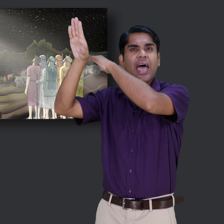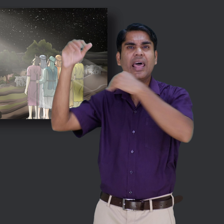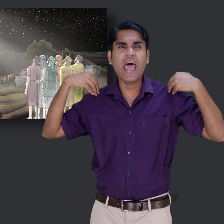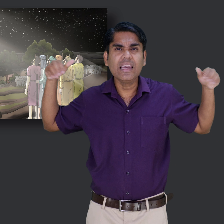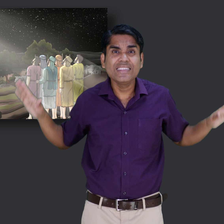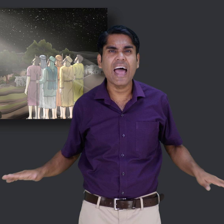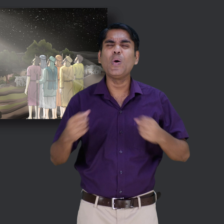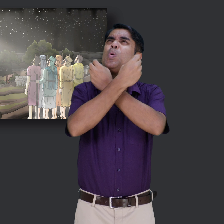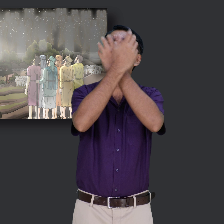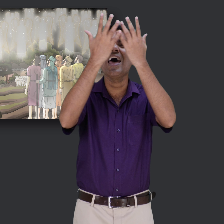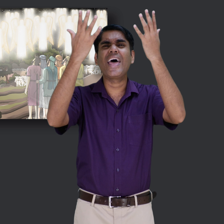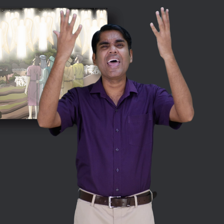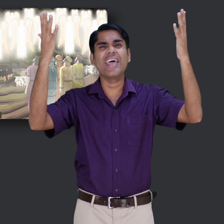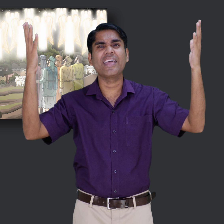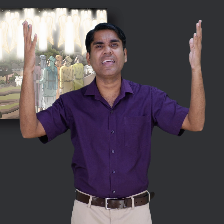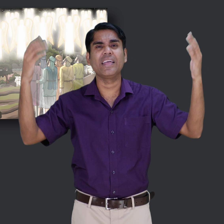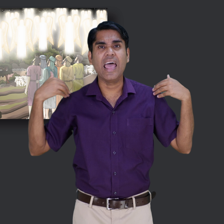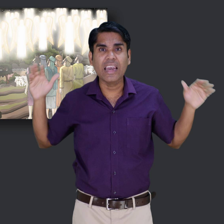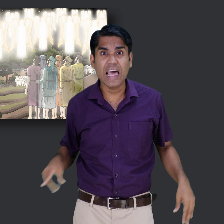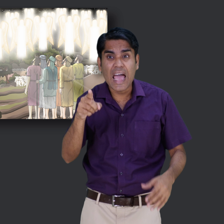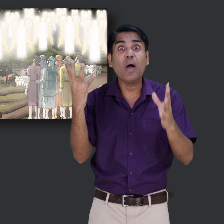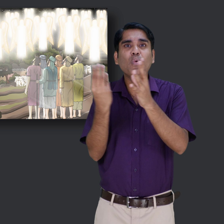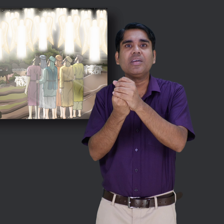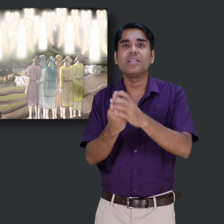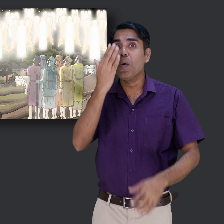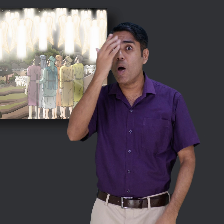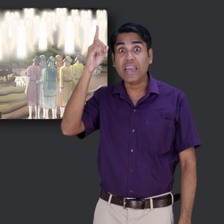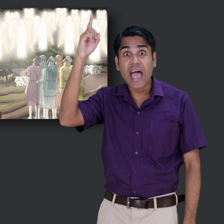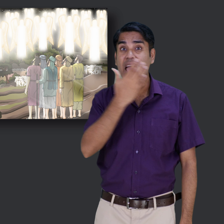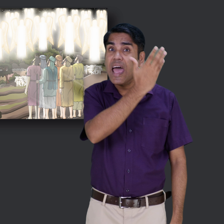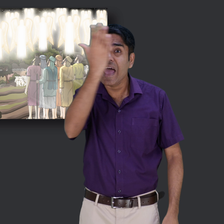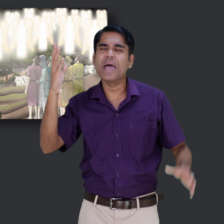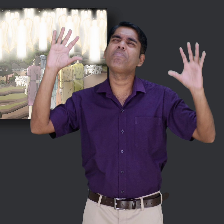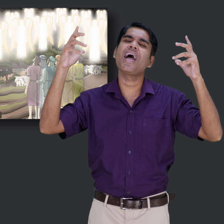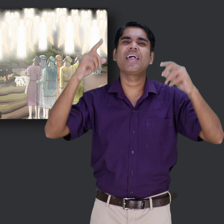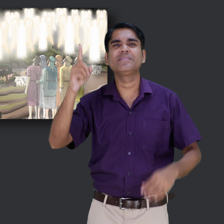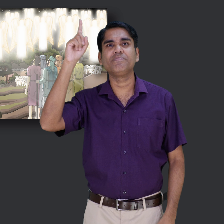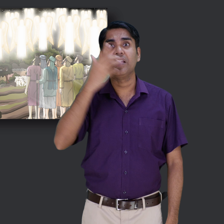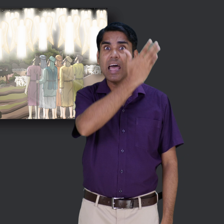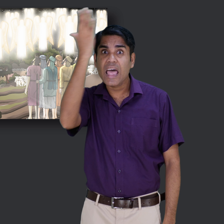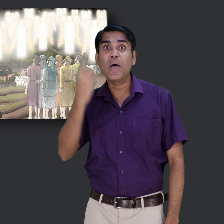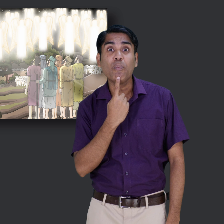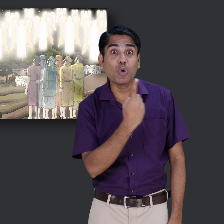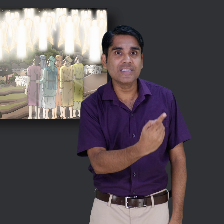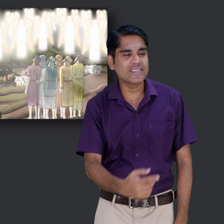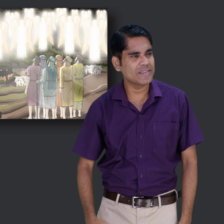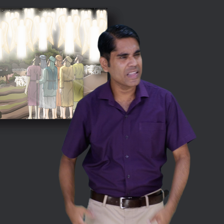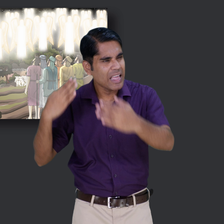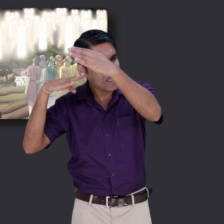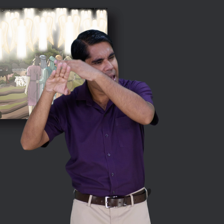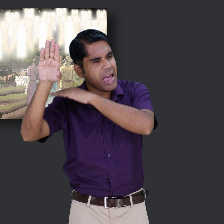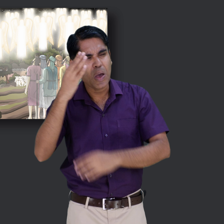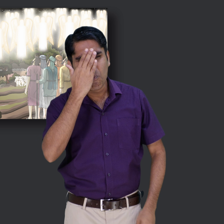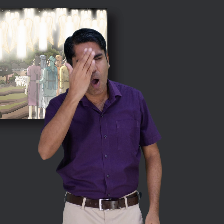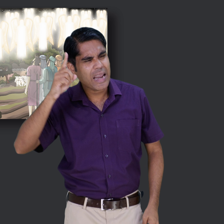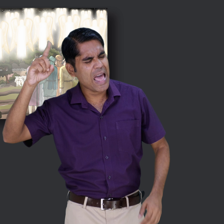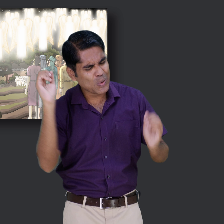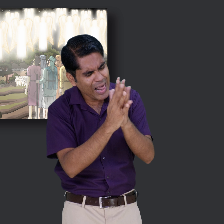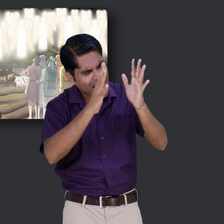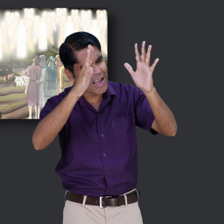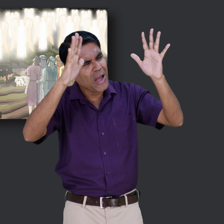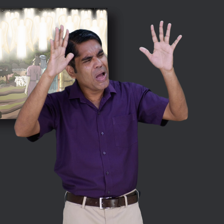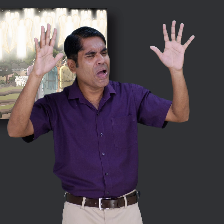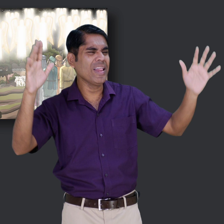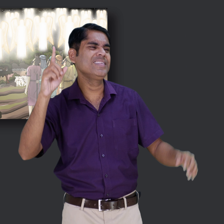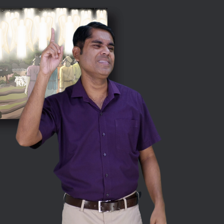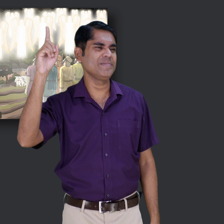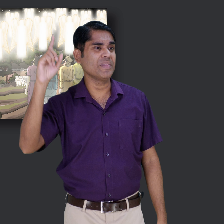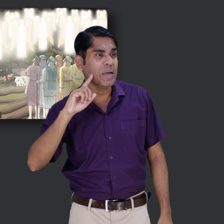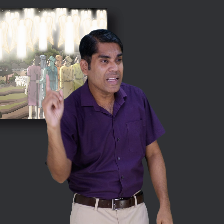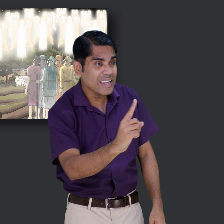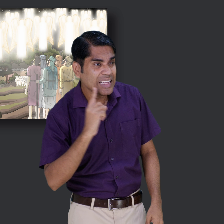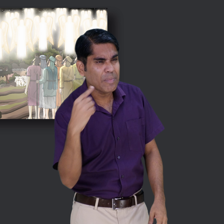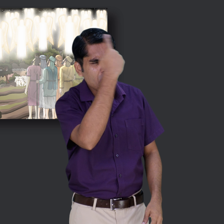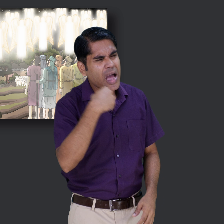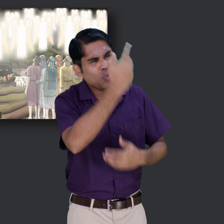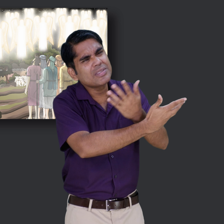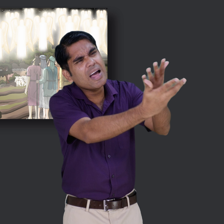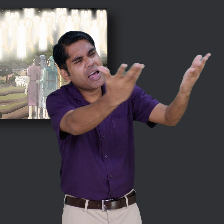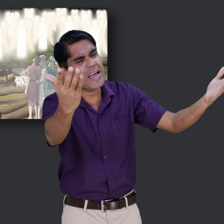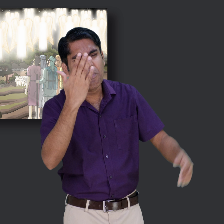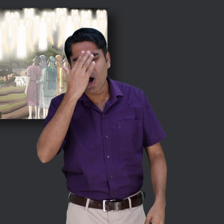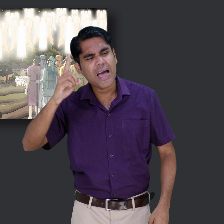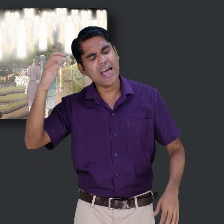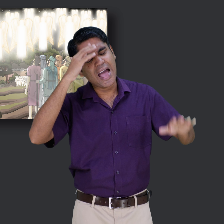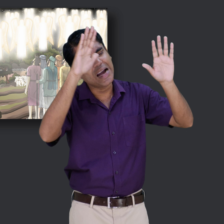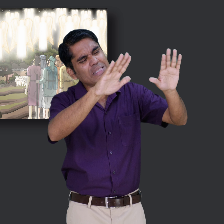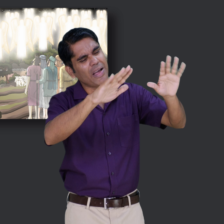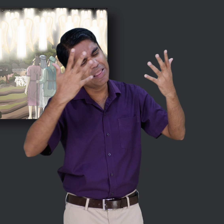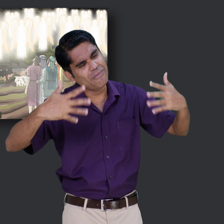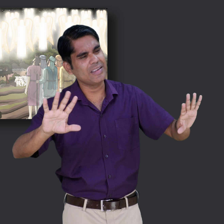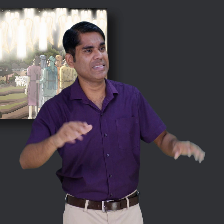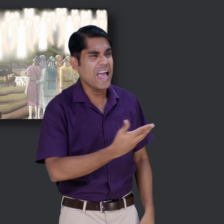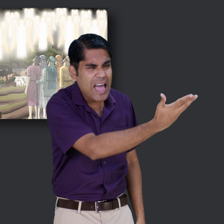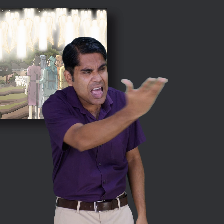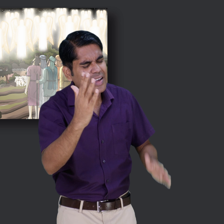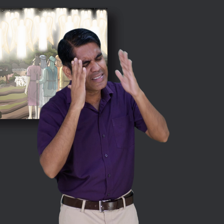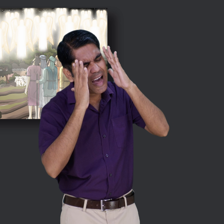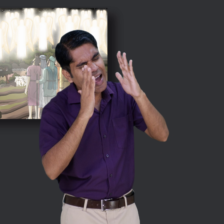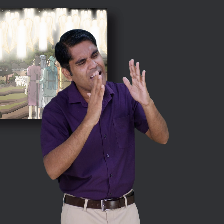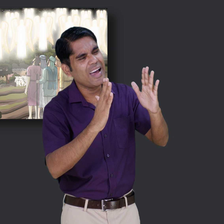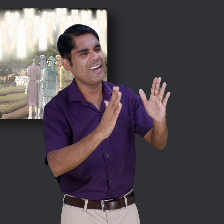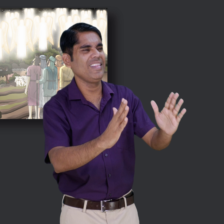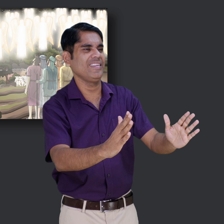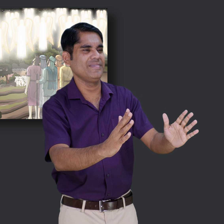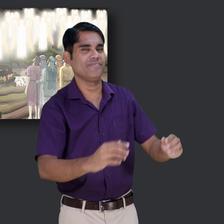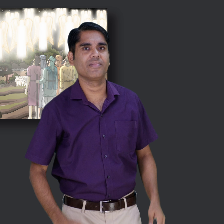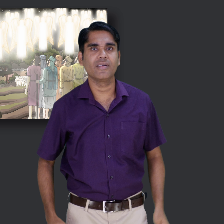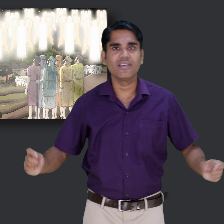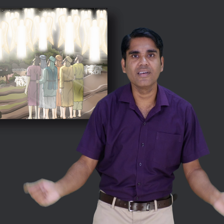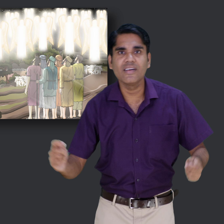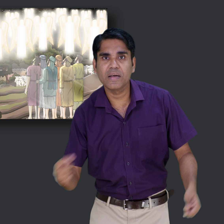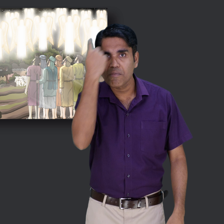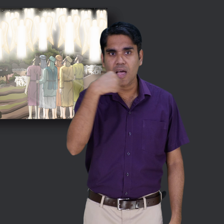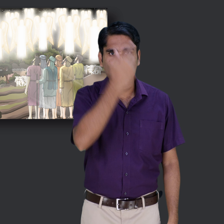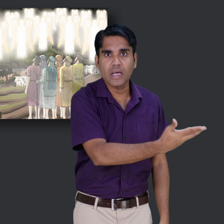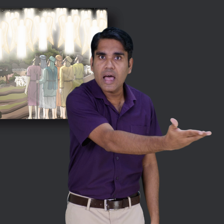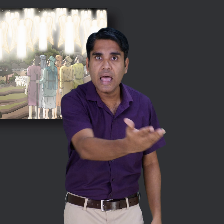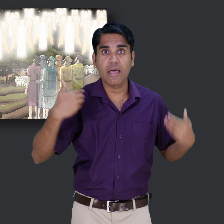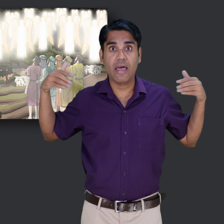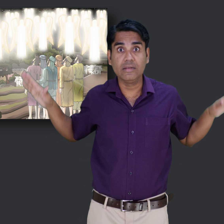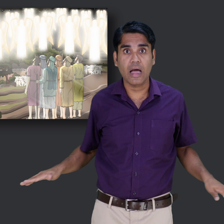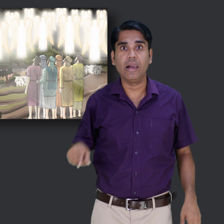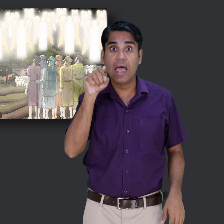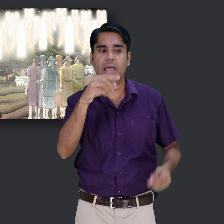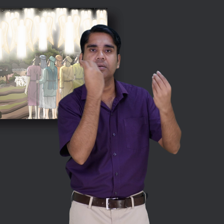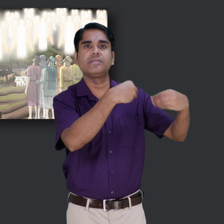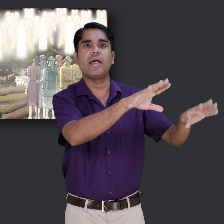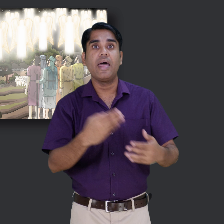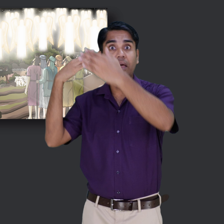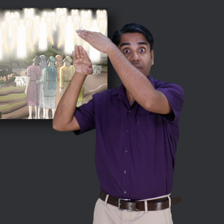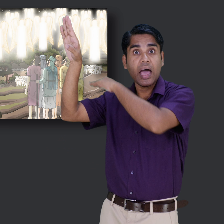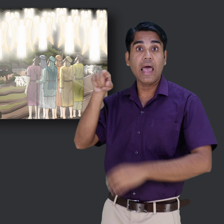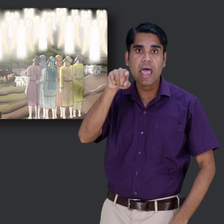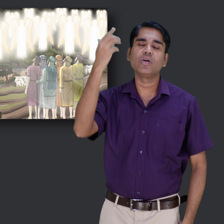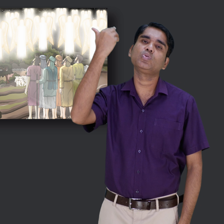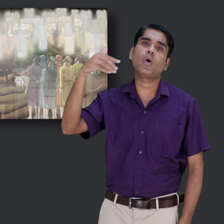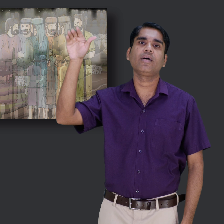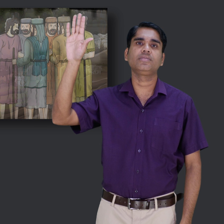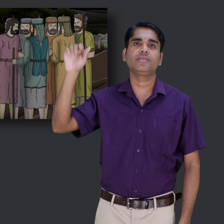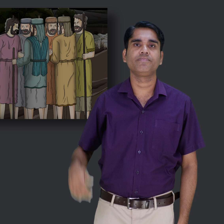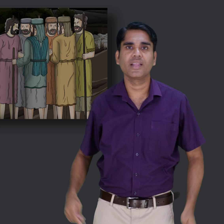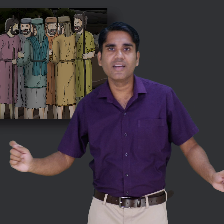And suddenly there appeared with the angel a great multitude of the heavenly host, praising God and saying: “Glory to God in the highest, and on earth peace to men on whom His favor rests!”